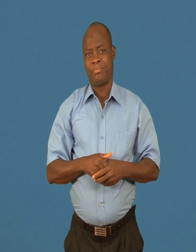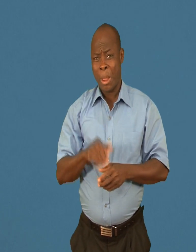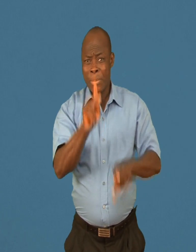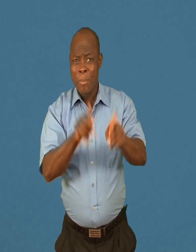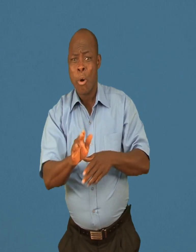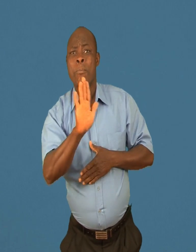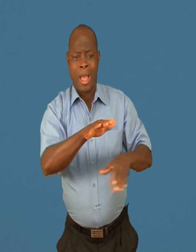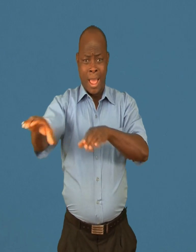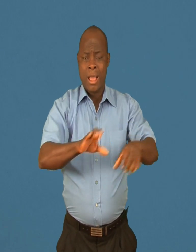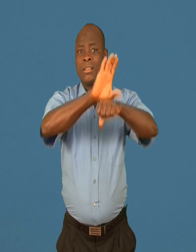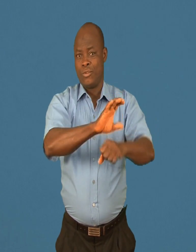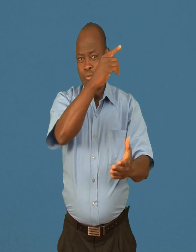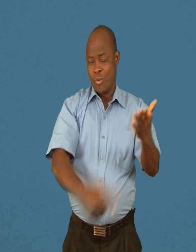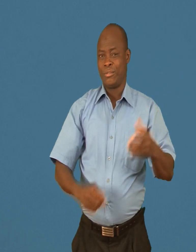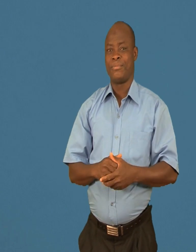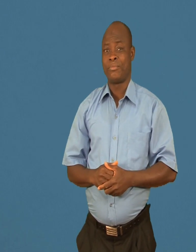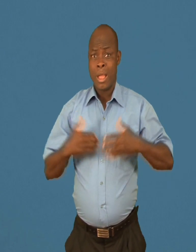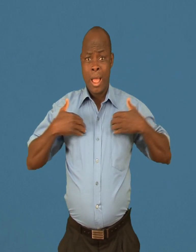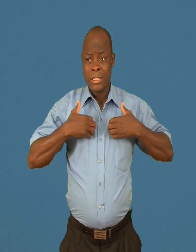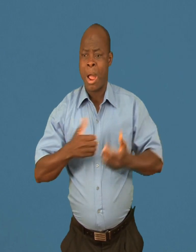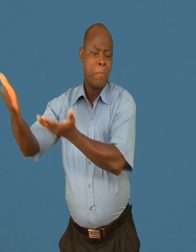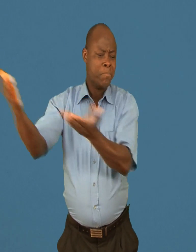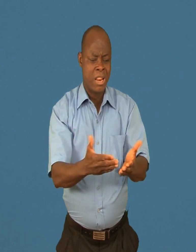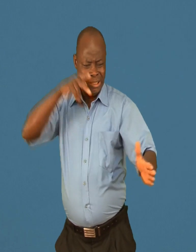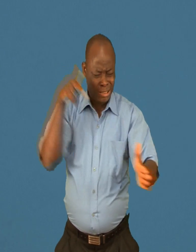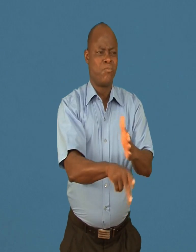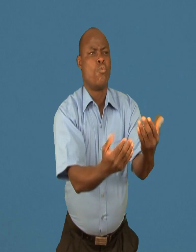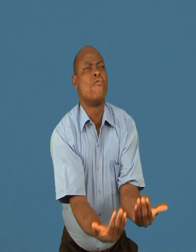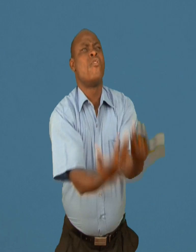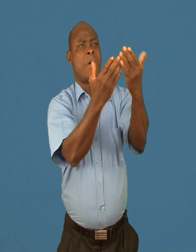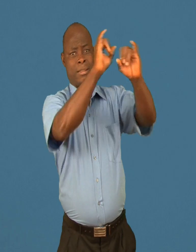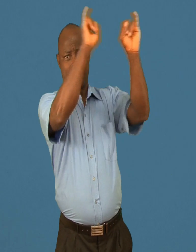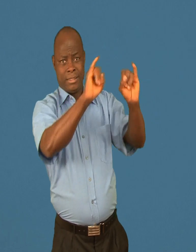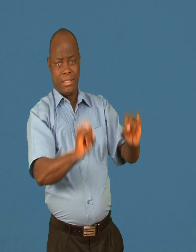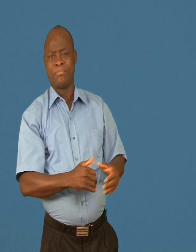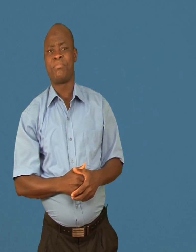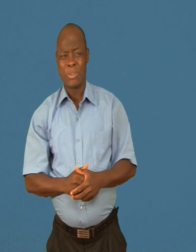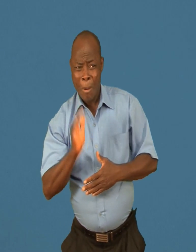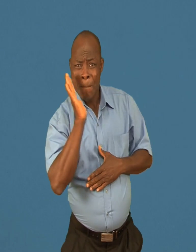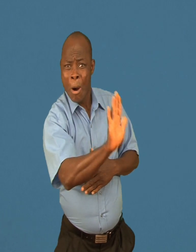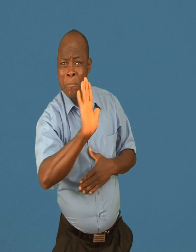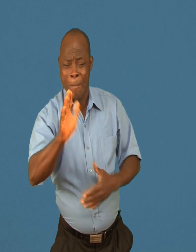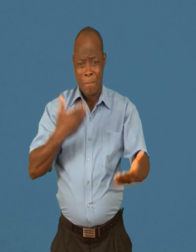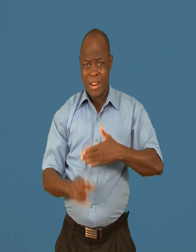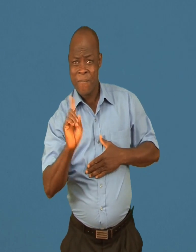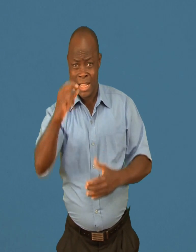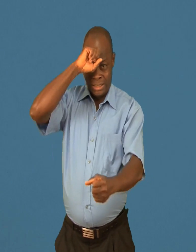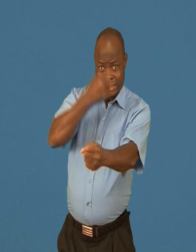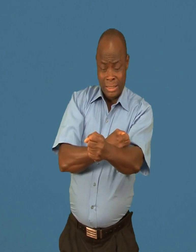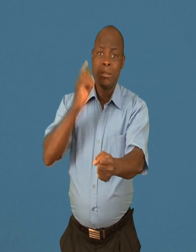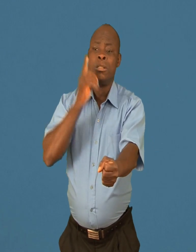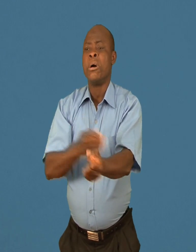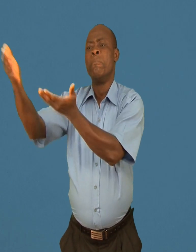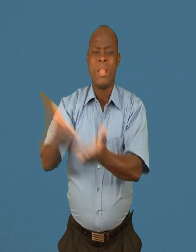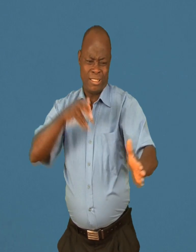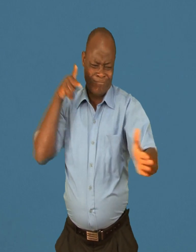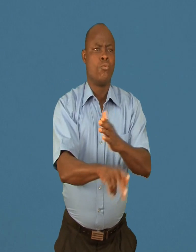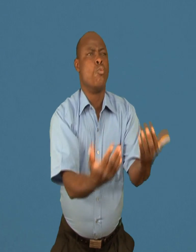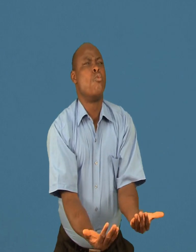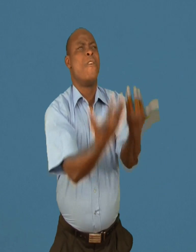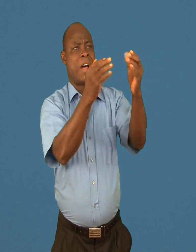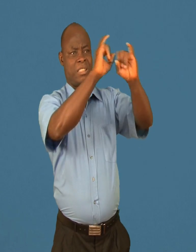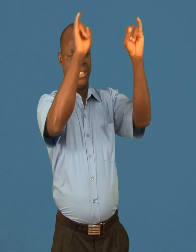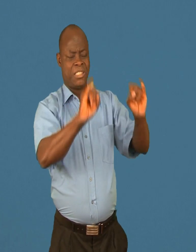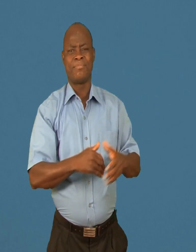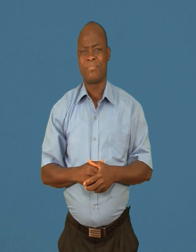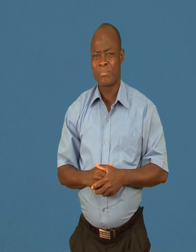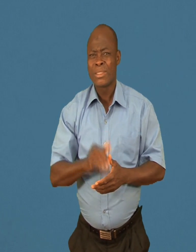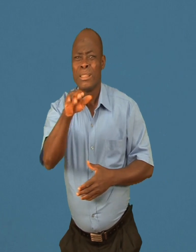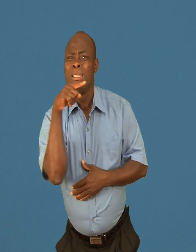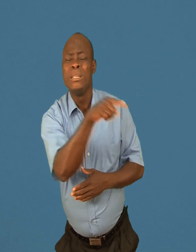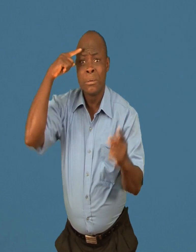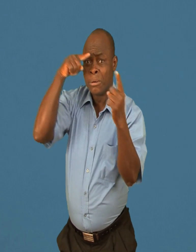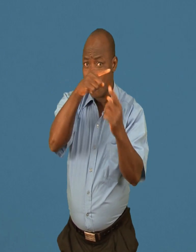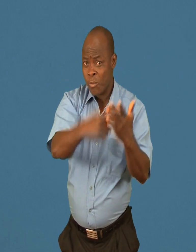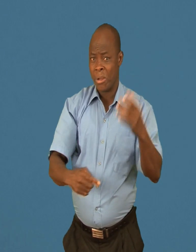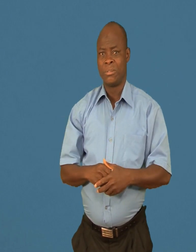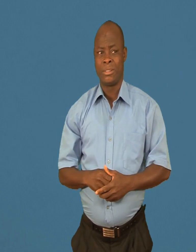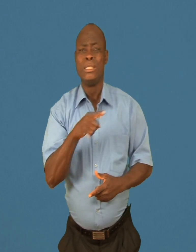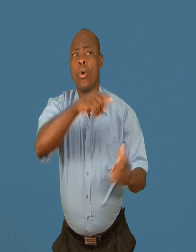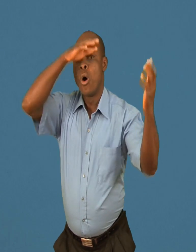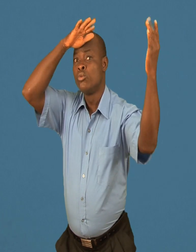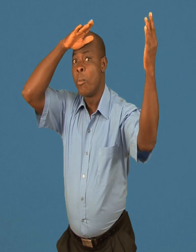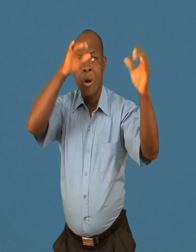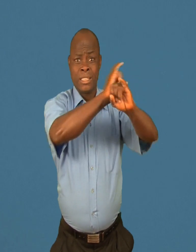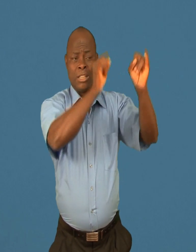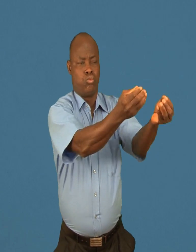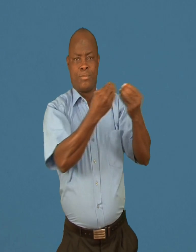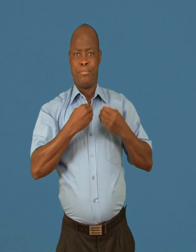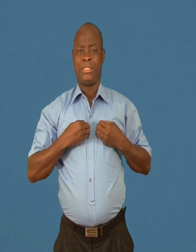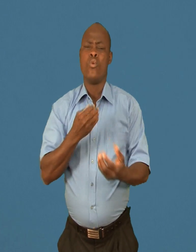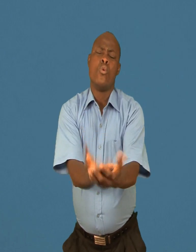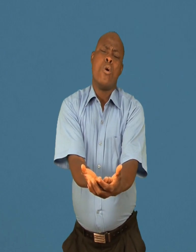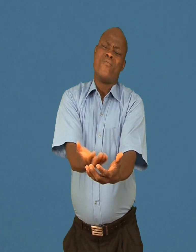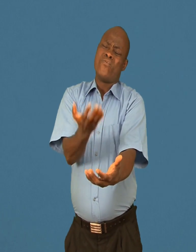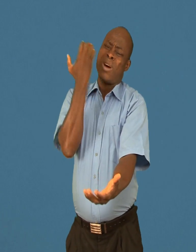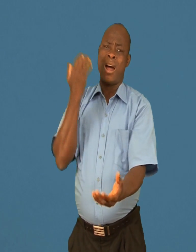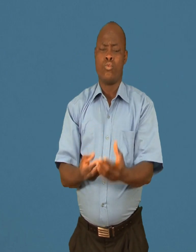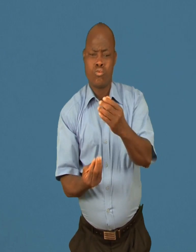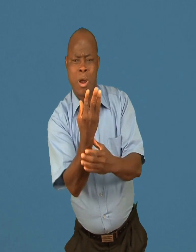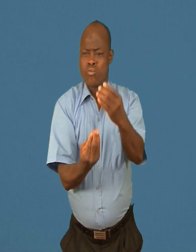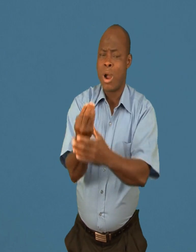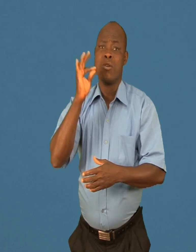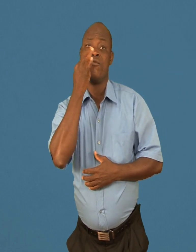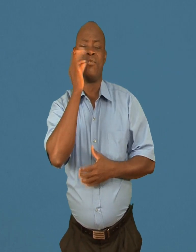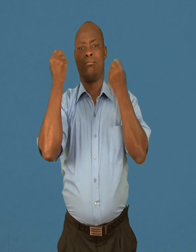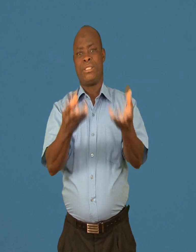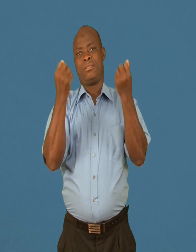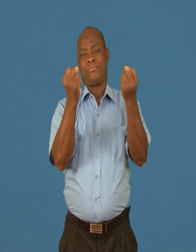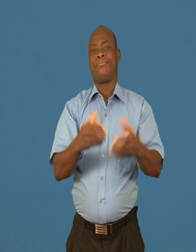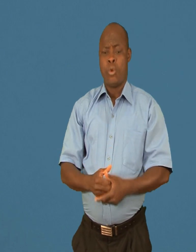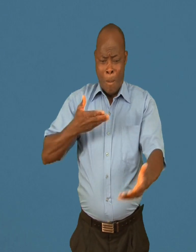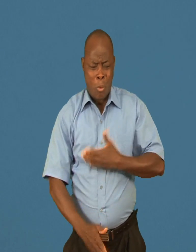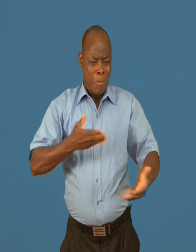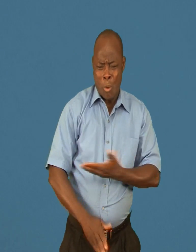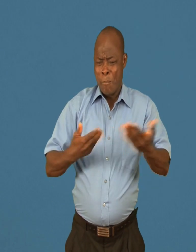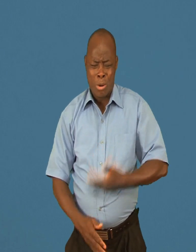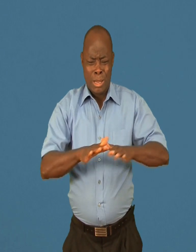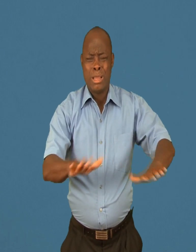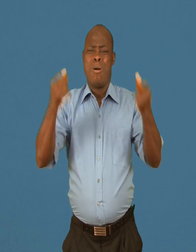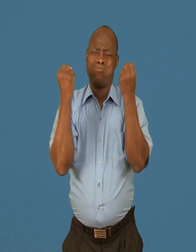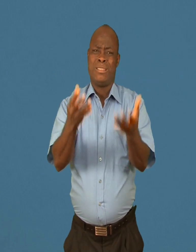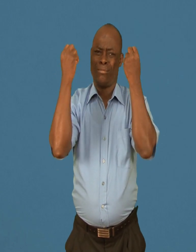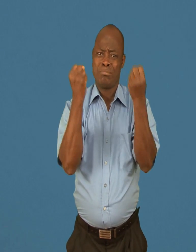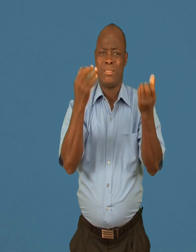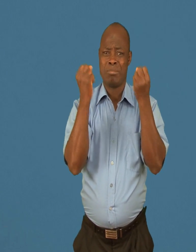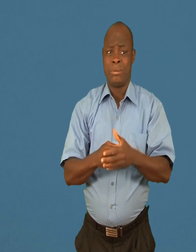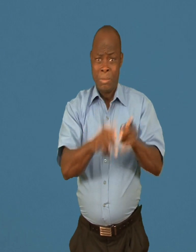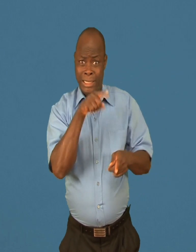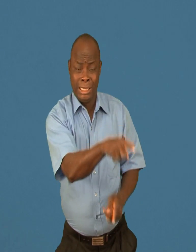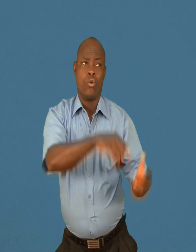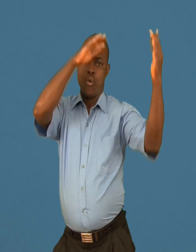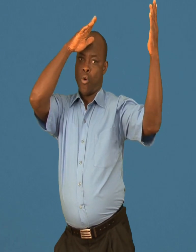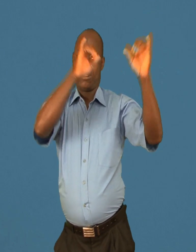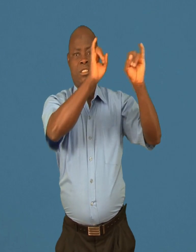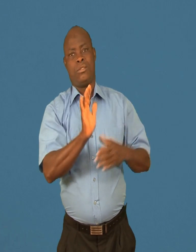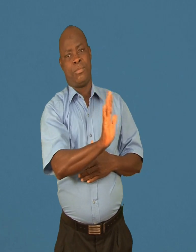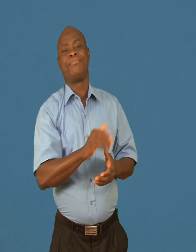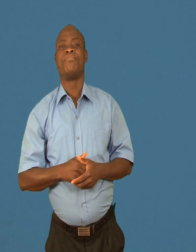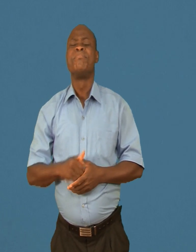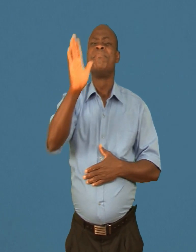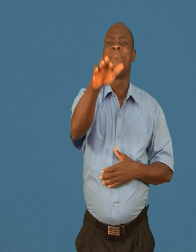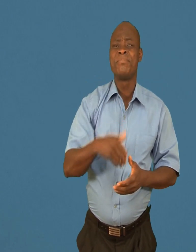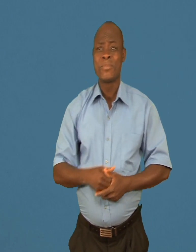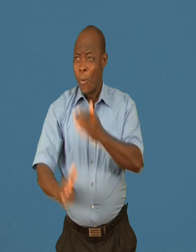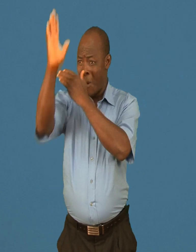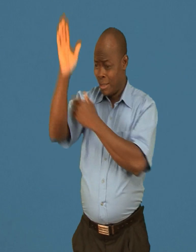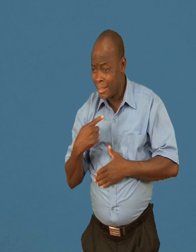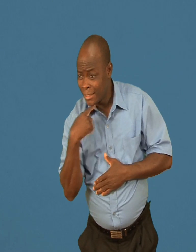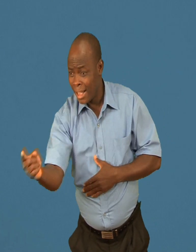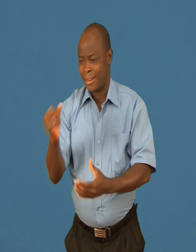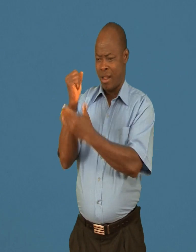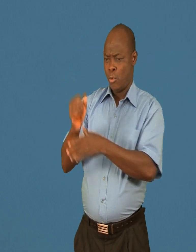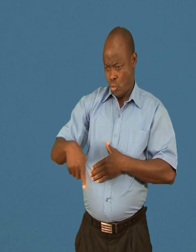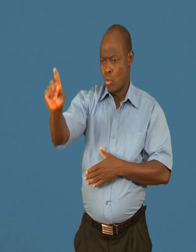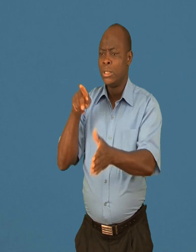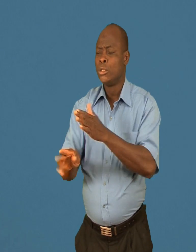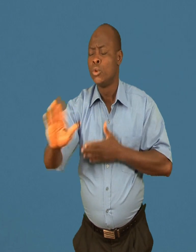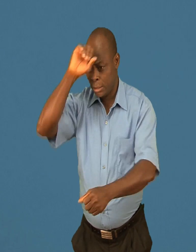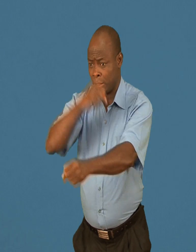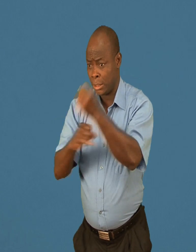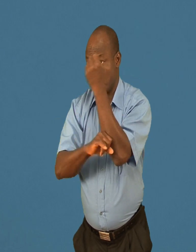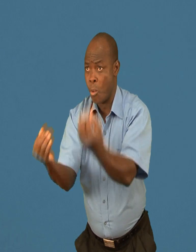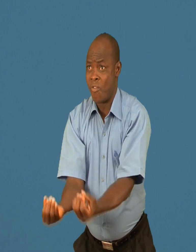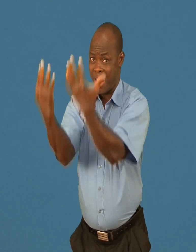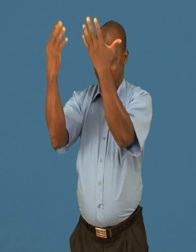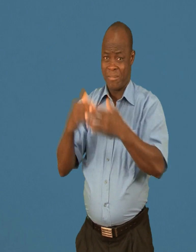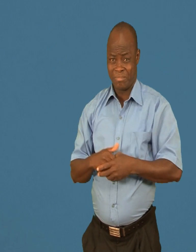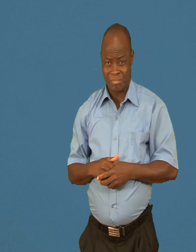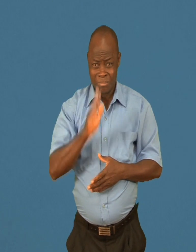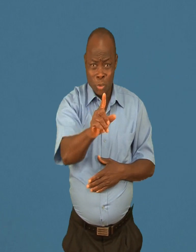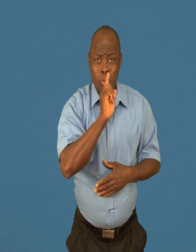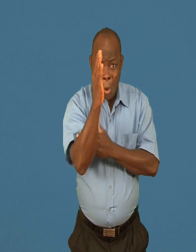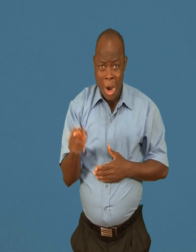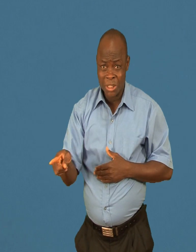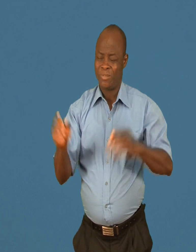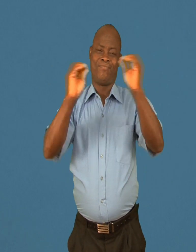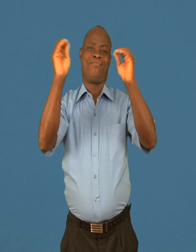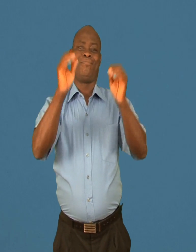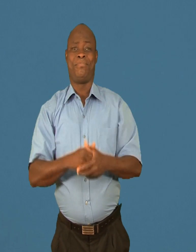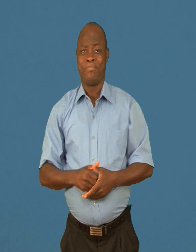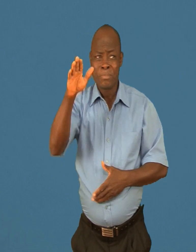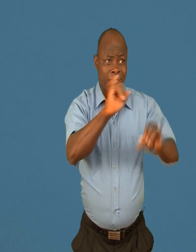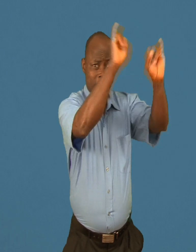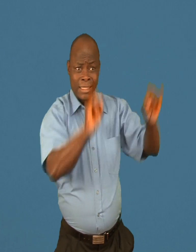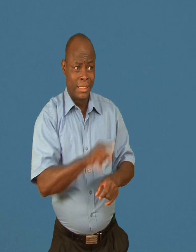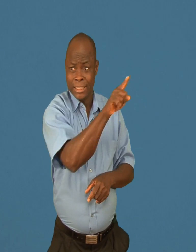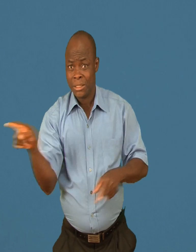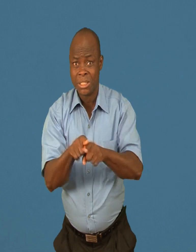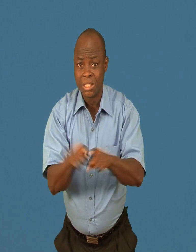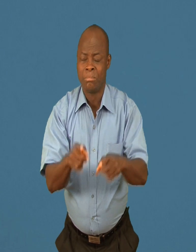Abraham answered, “God Himself will provide the lamb for the burnt offering, my son.” And the two walked on together. When they arrived at the place God had designated, Abraham built the altar there and arranged the wood.